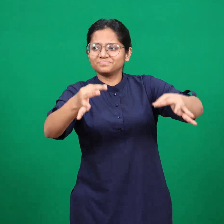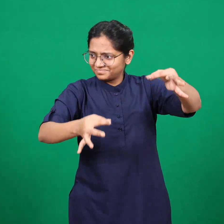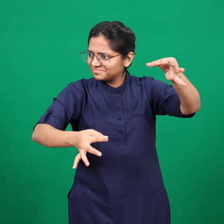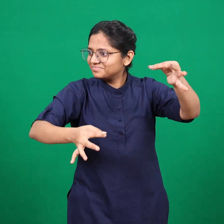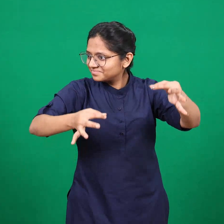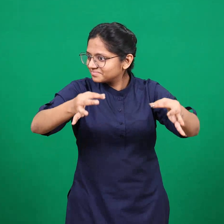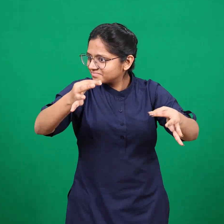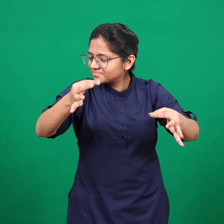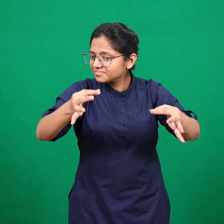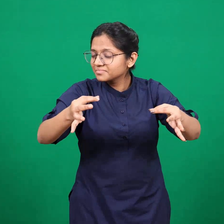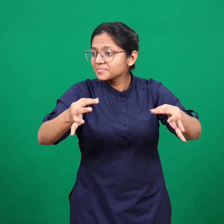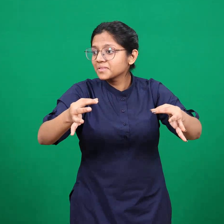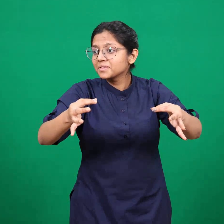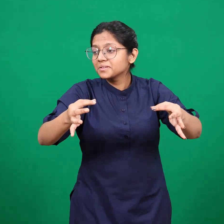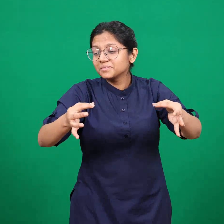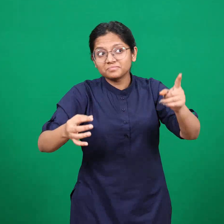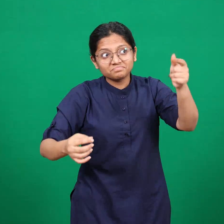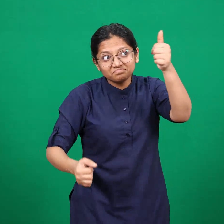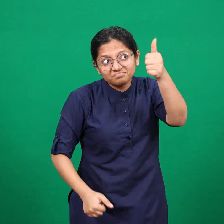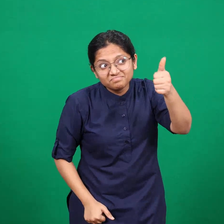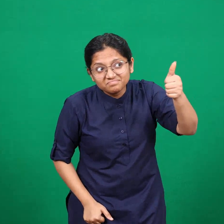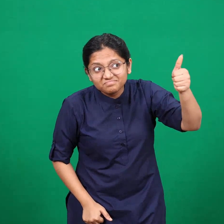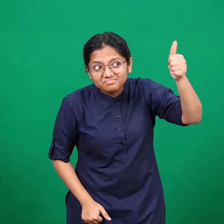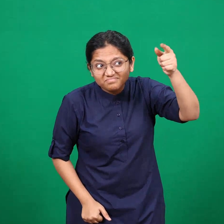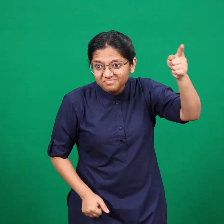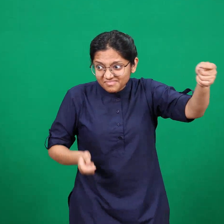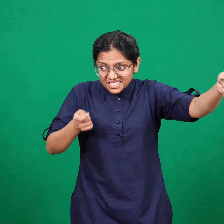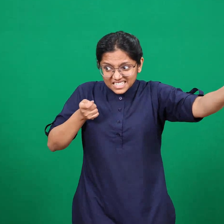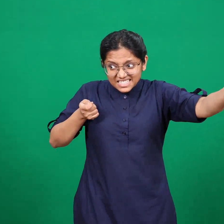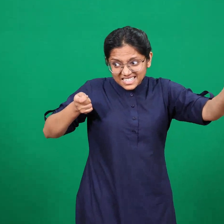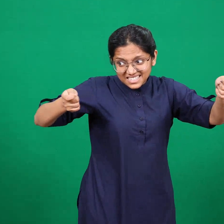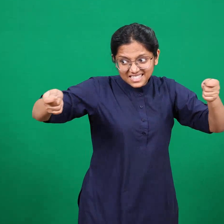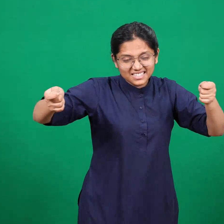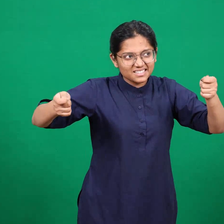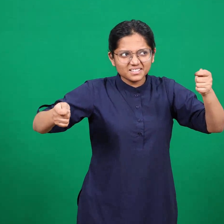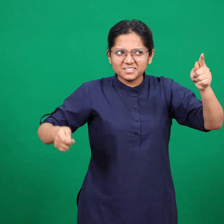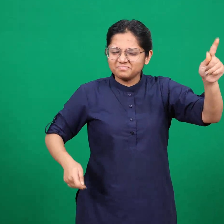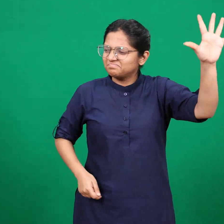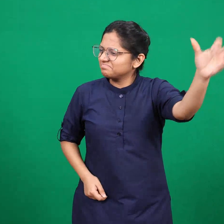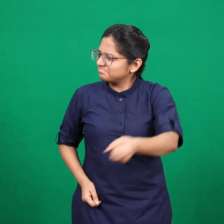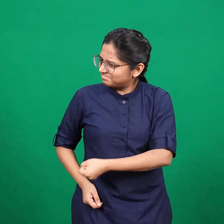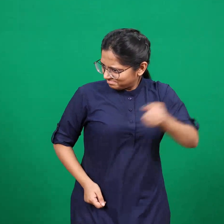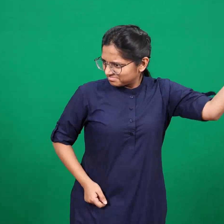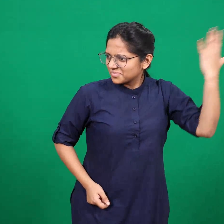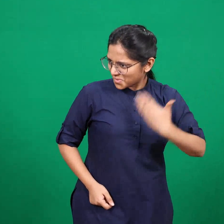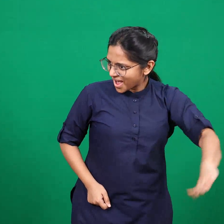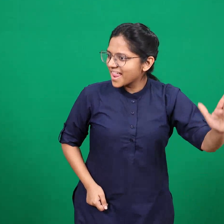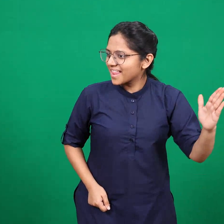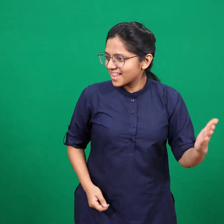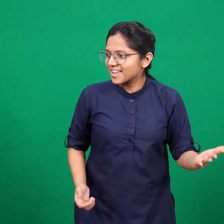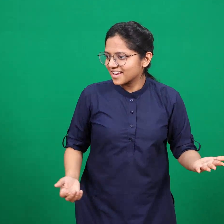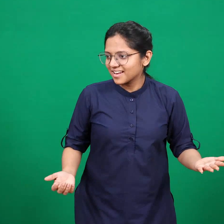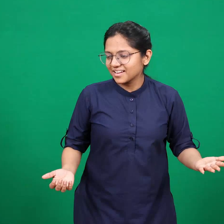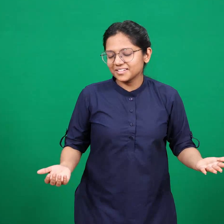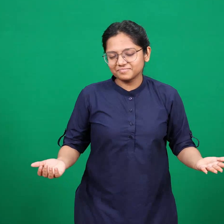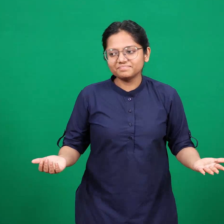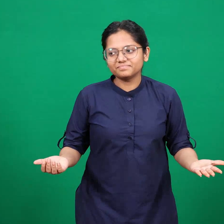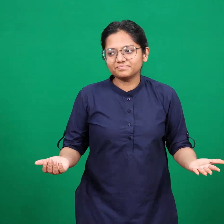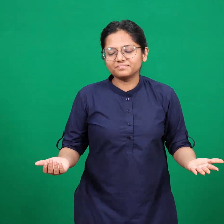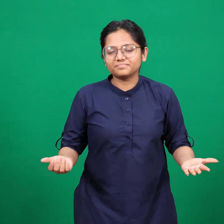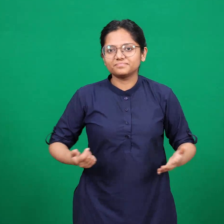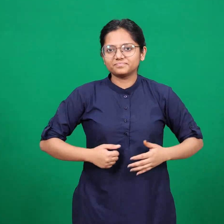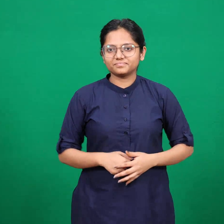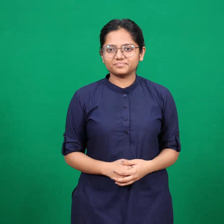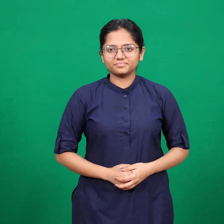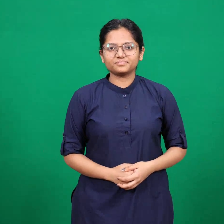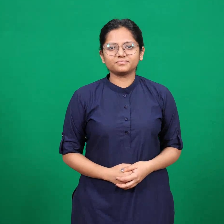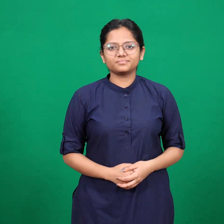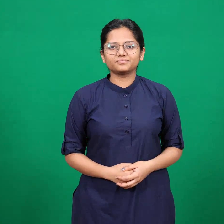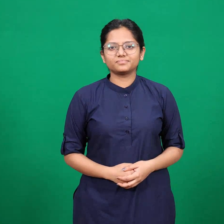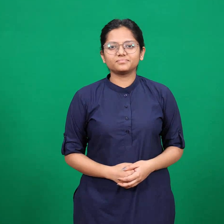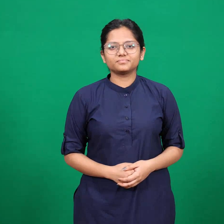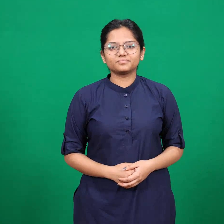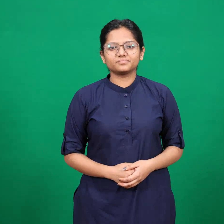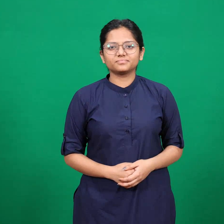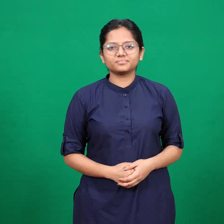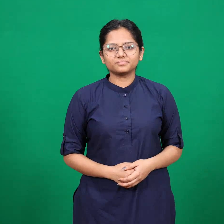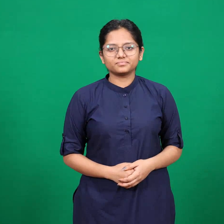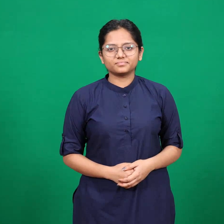now the prince of this world will be cast out.